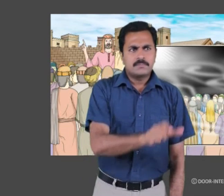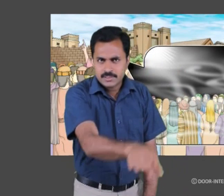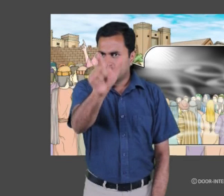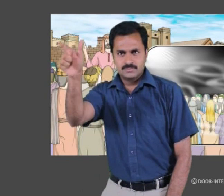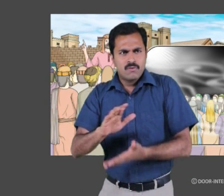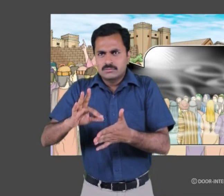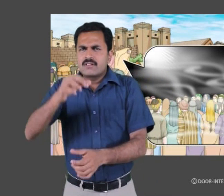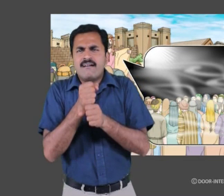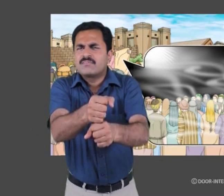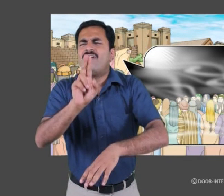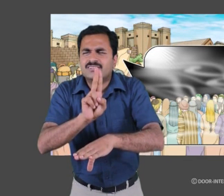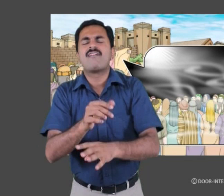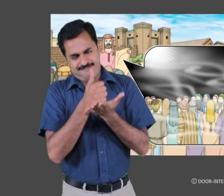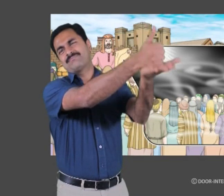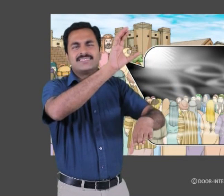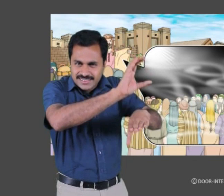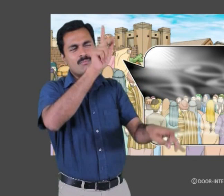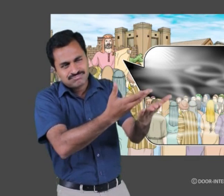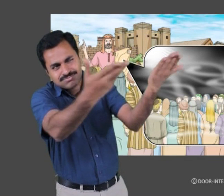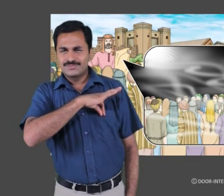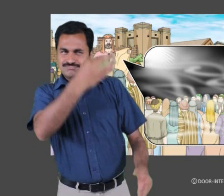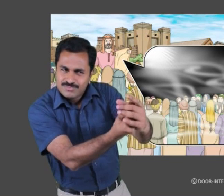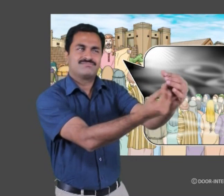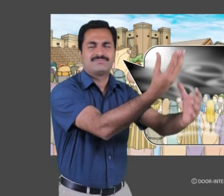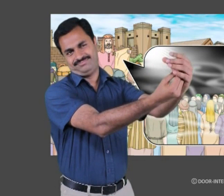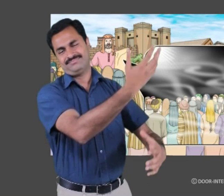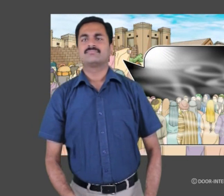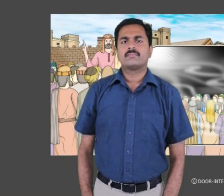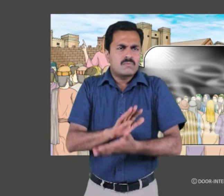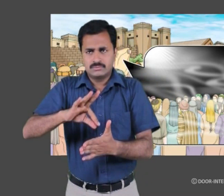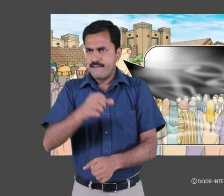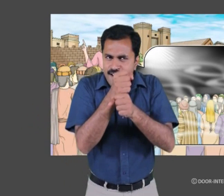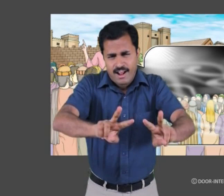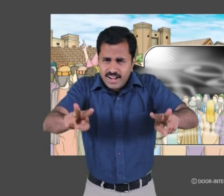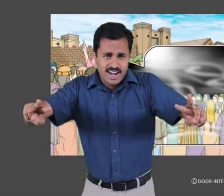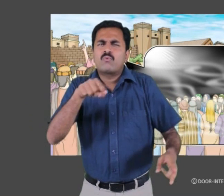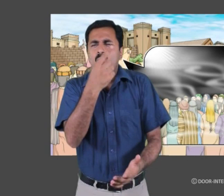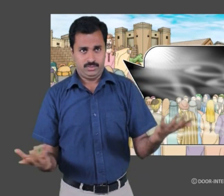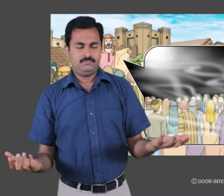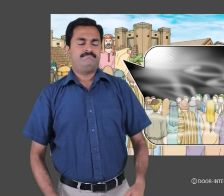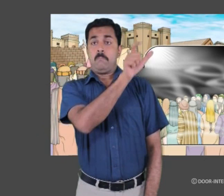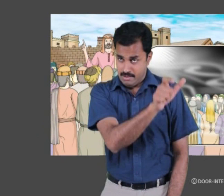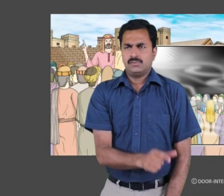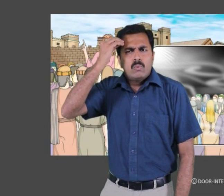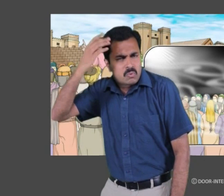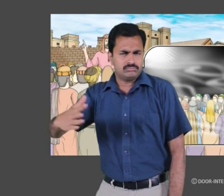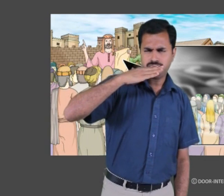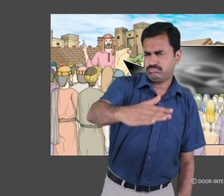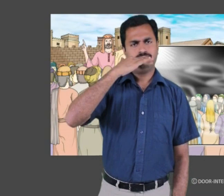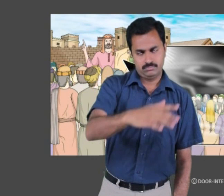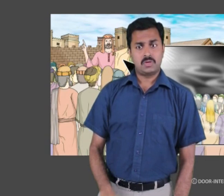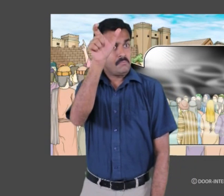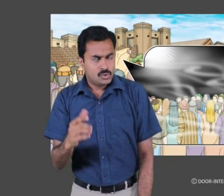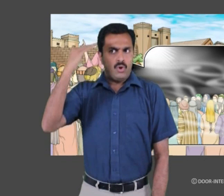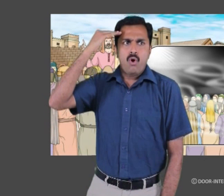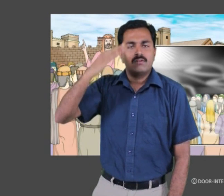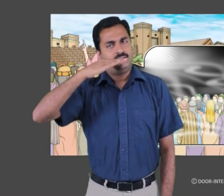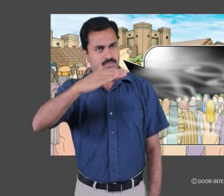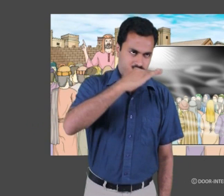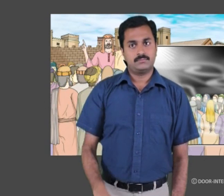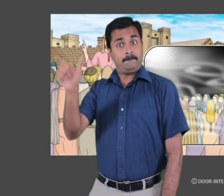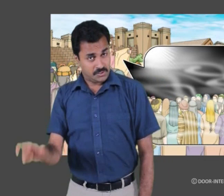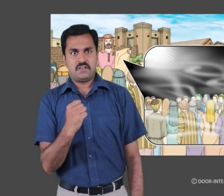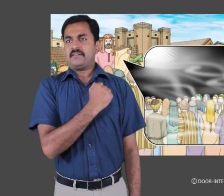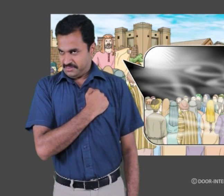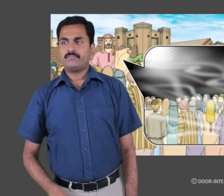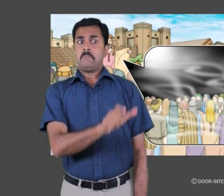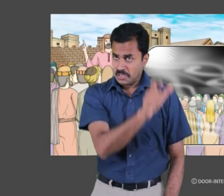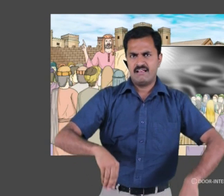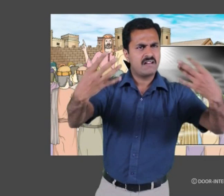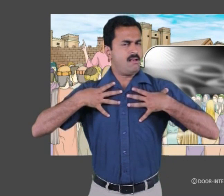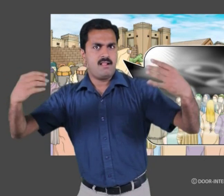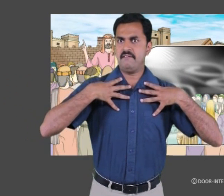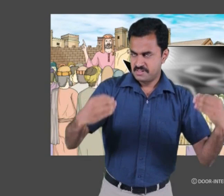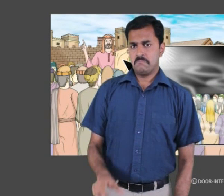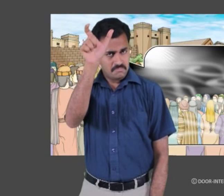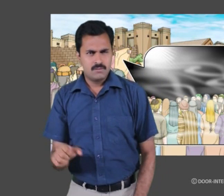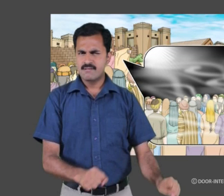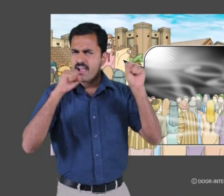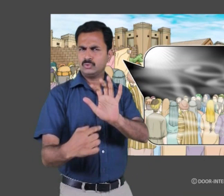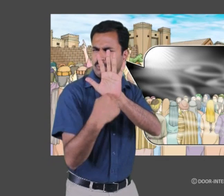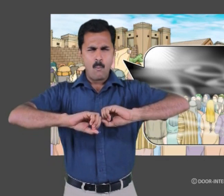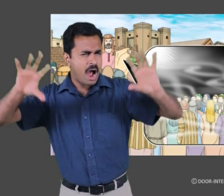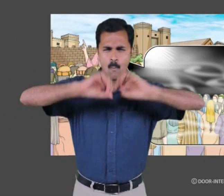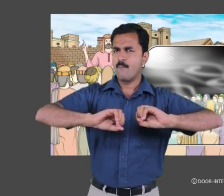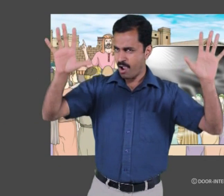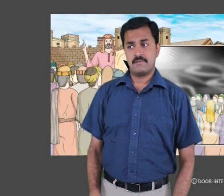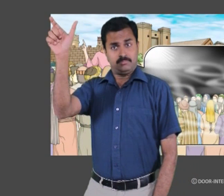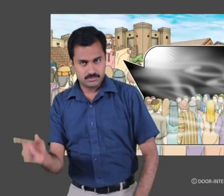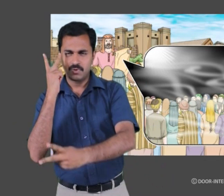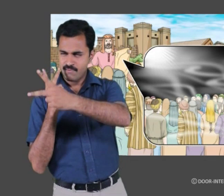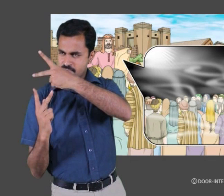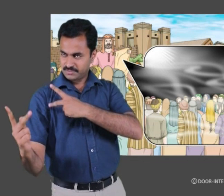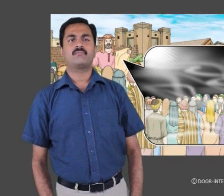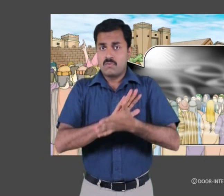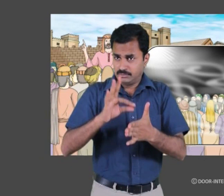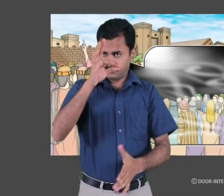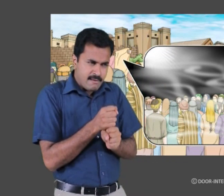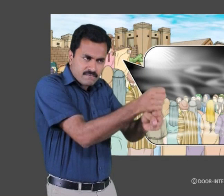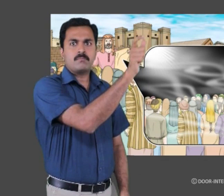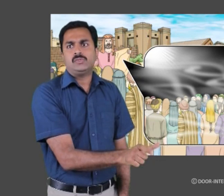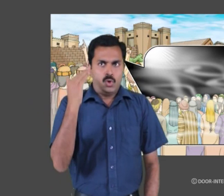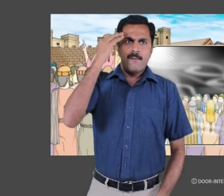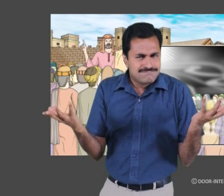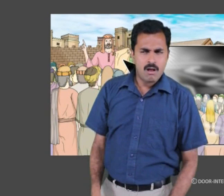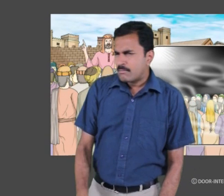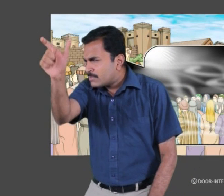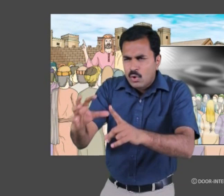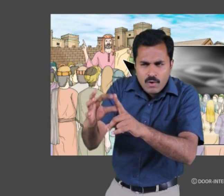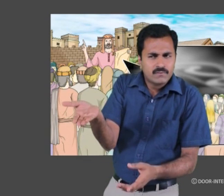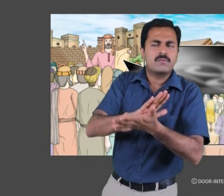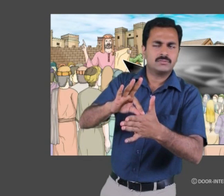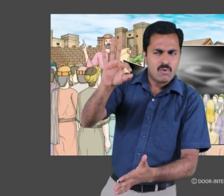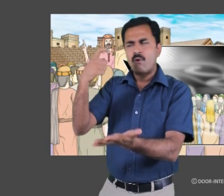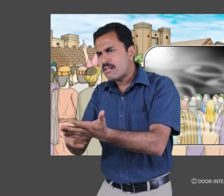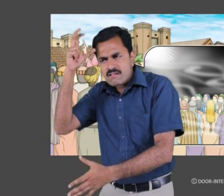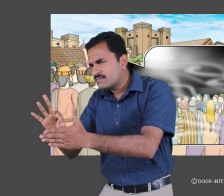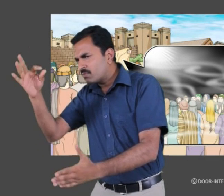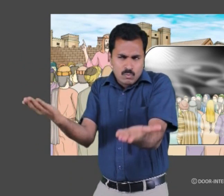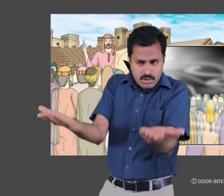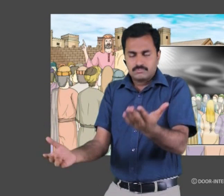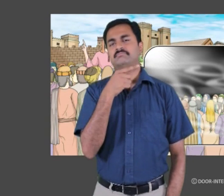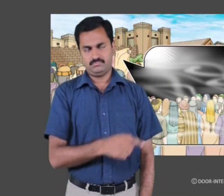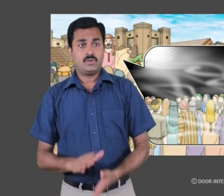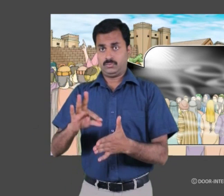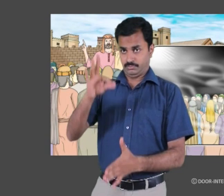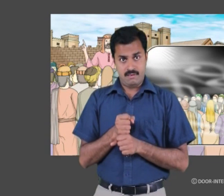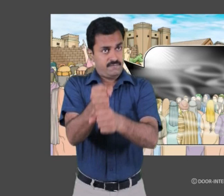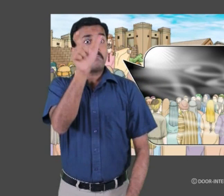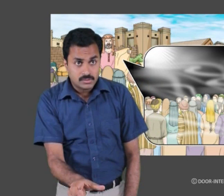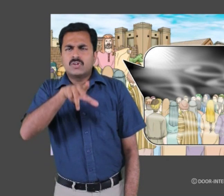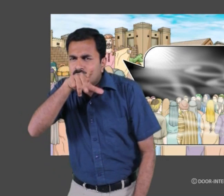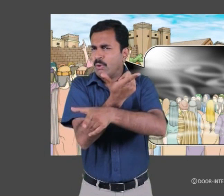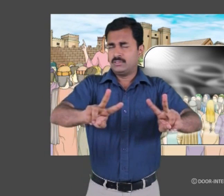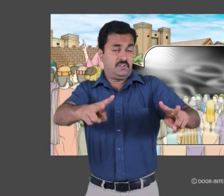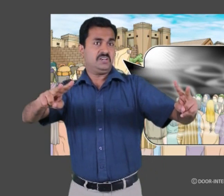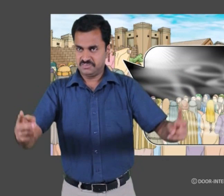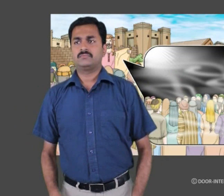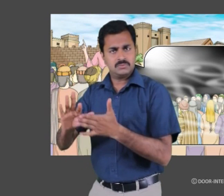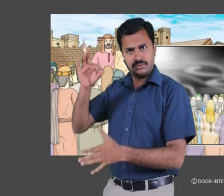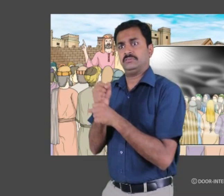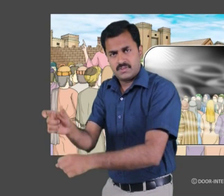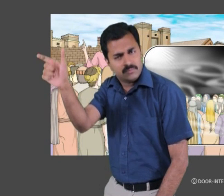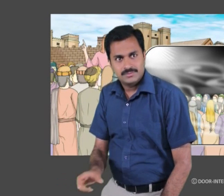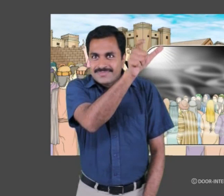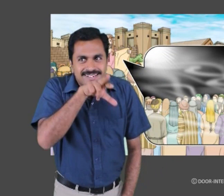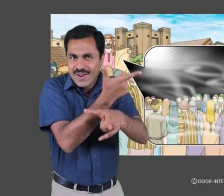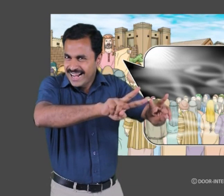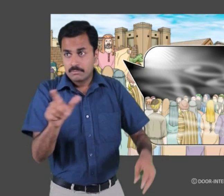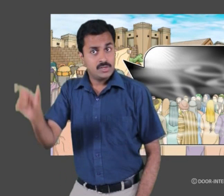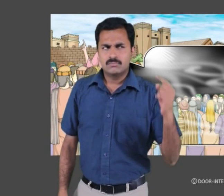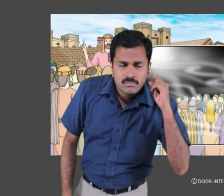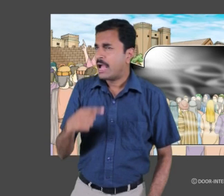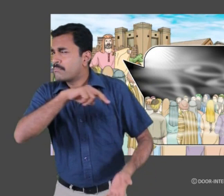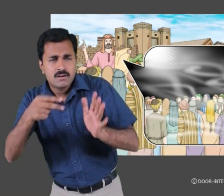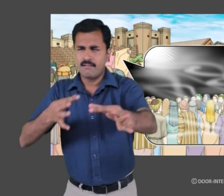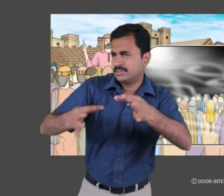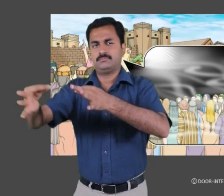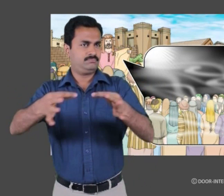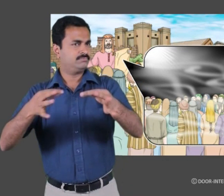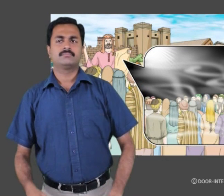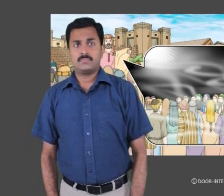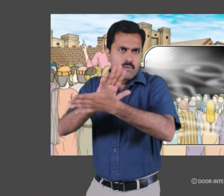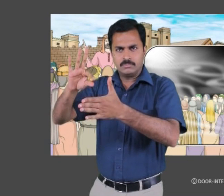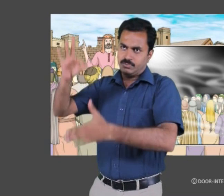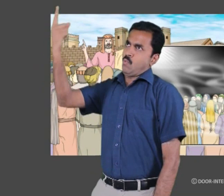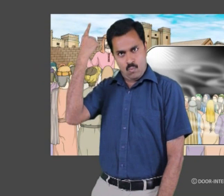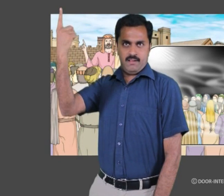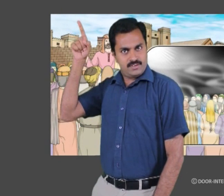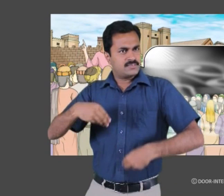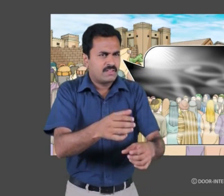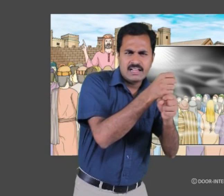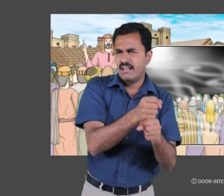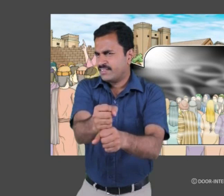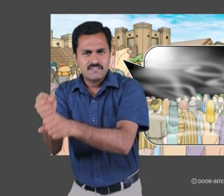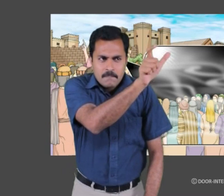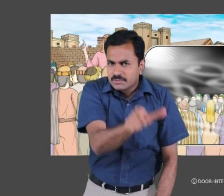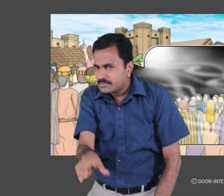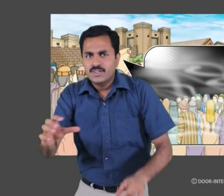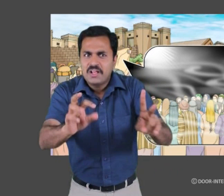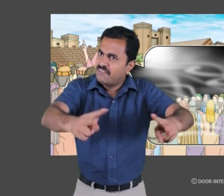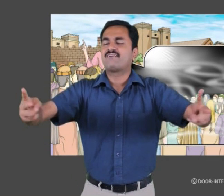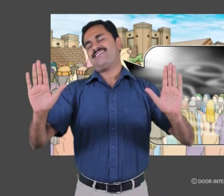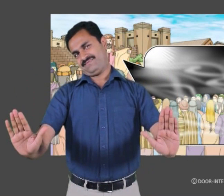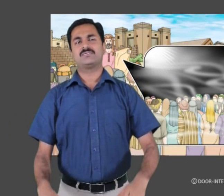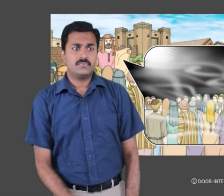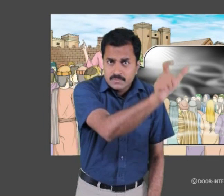To one there is given through the Spirit the message of wisdom, to another the message of knowledge by the same Spirit, to another faith by the same Spirit, to another gifts of healing by that one Spirit, to another the working of miracles, to another prophecy, to another distinguishing between spirits, to another speaking in various tongues, and to still another the interpretation of tongues.